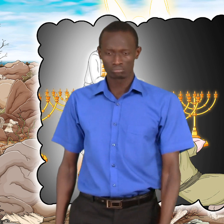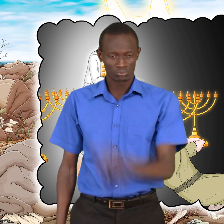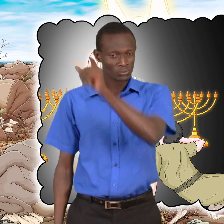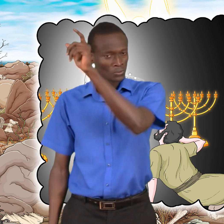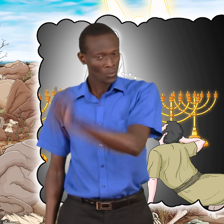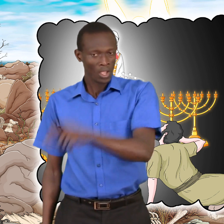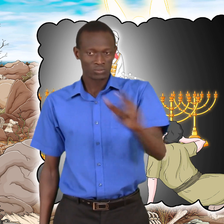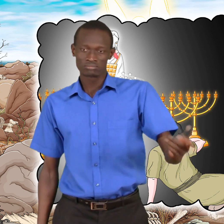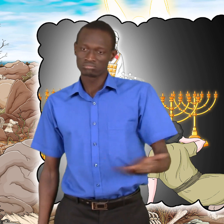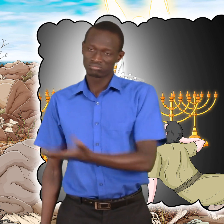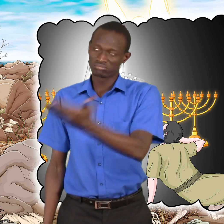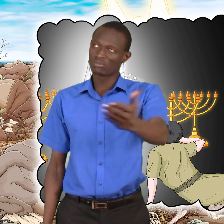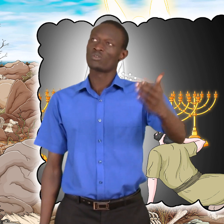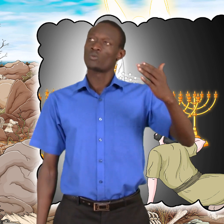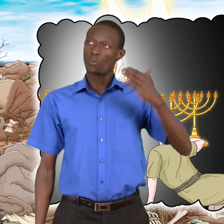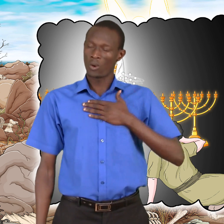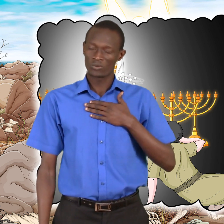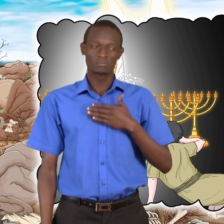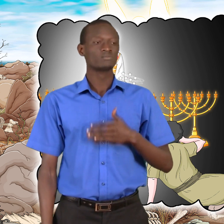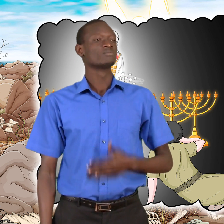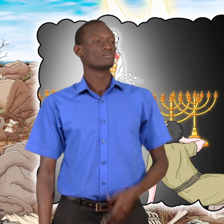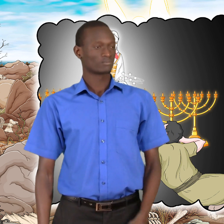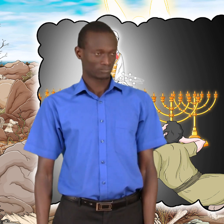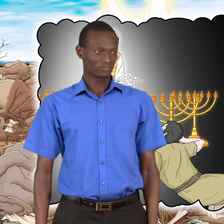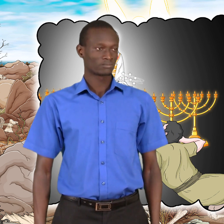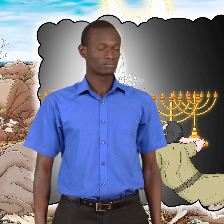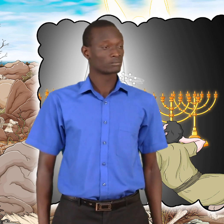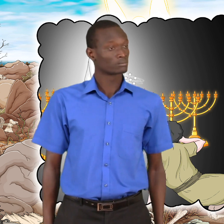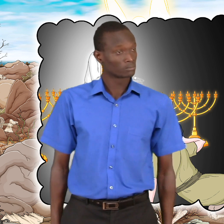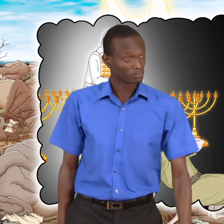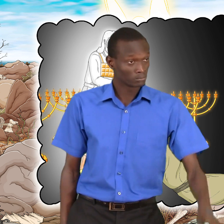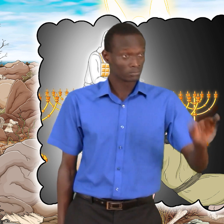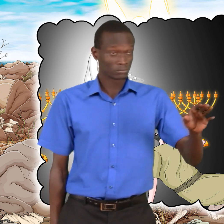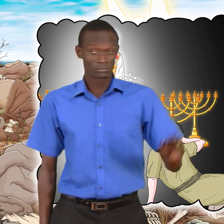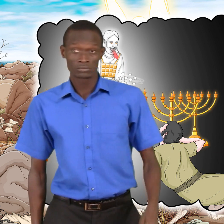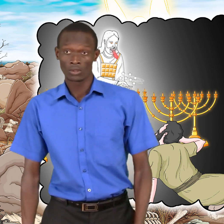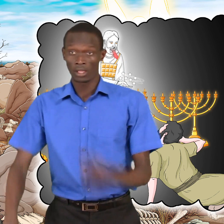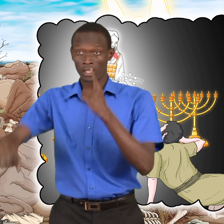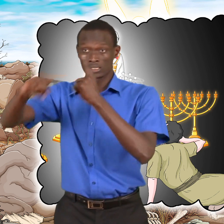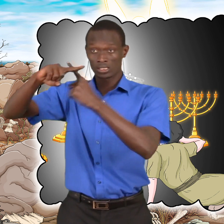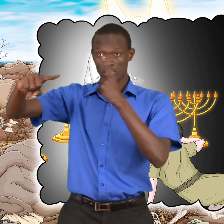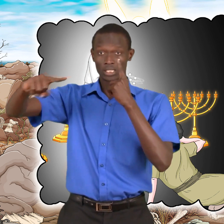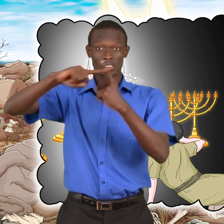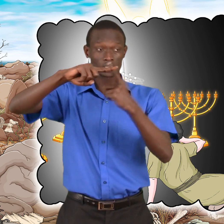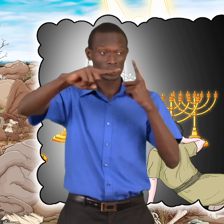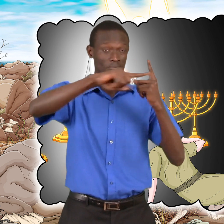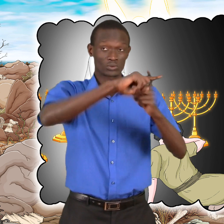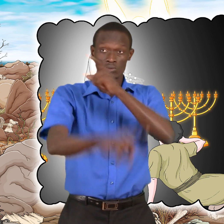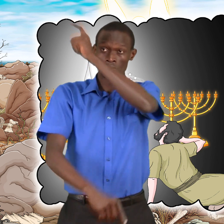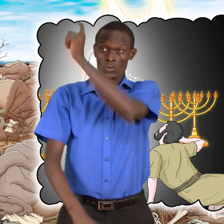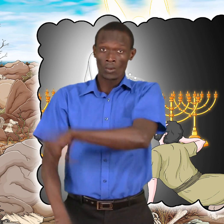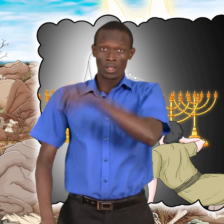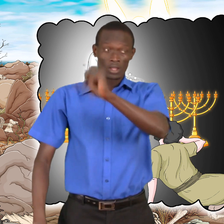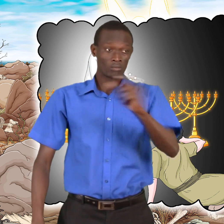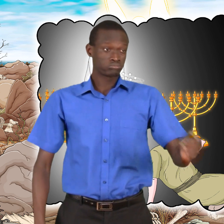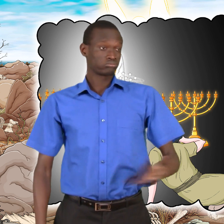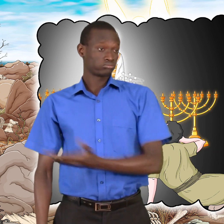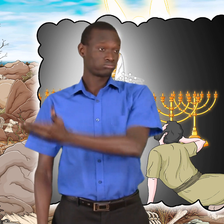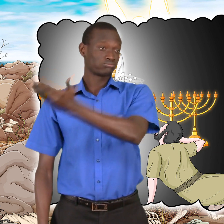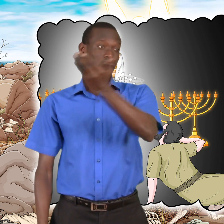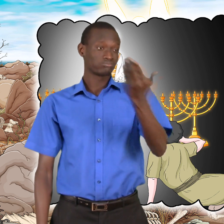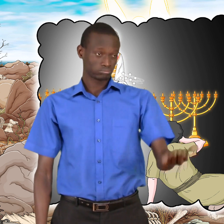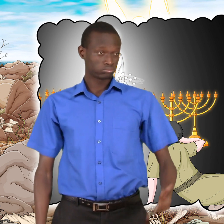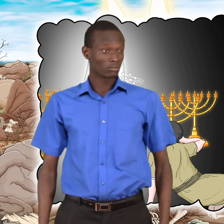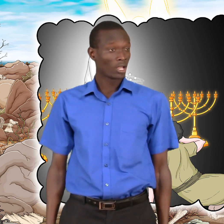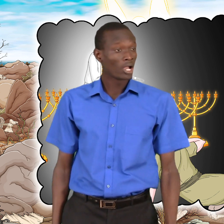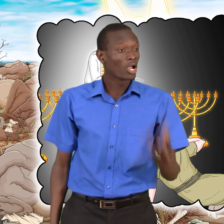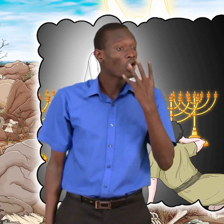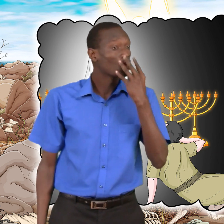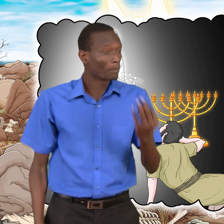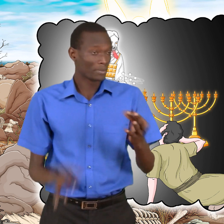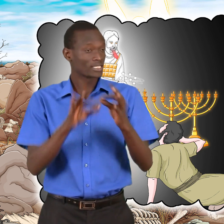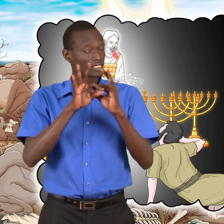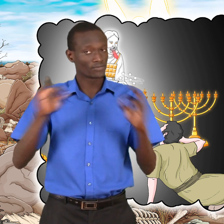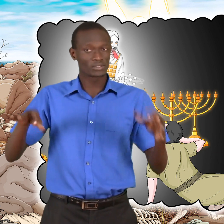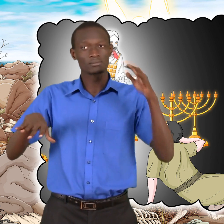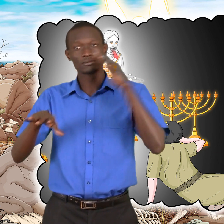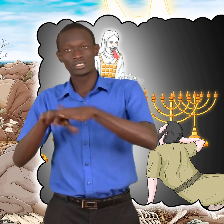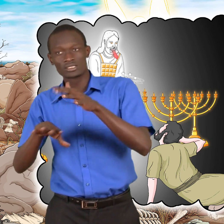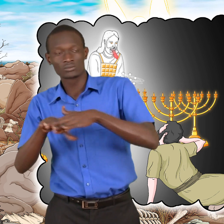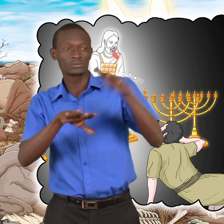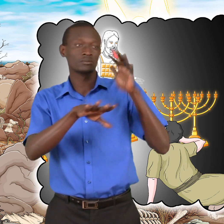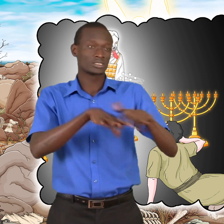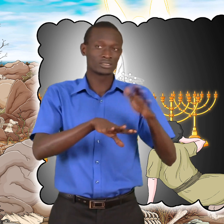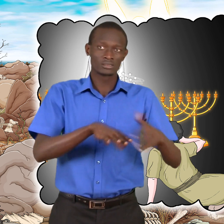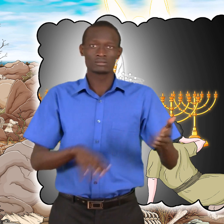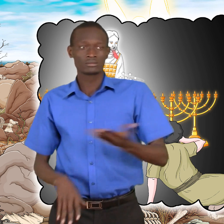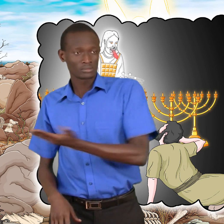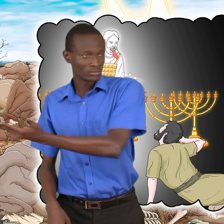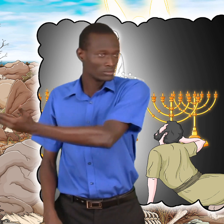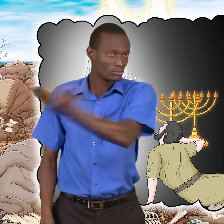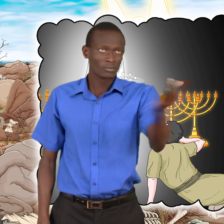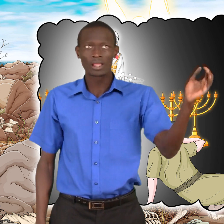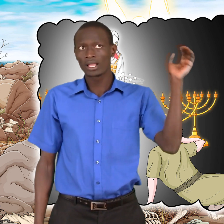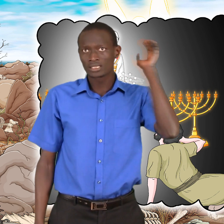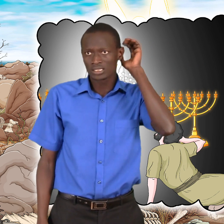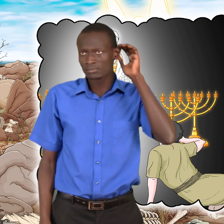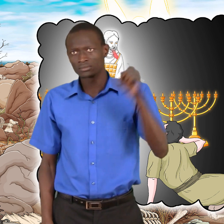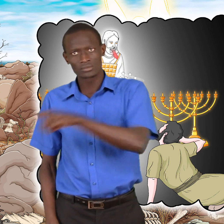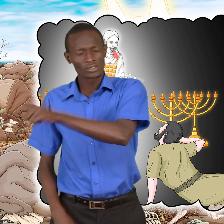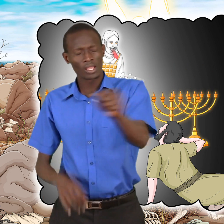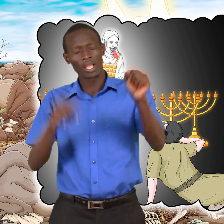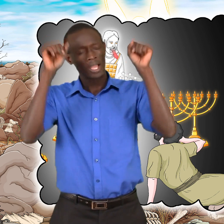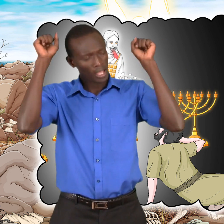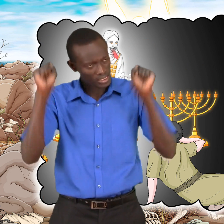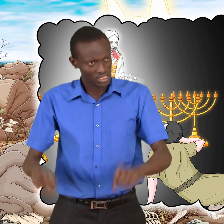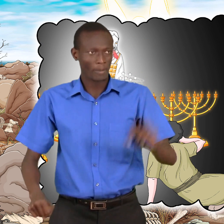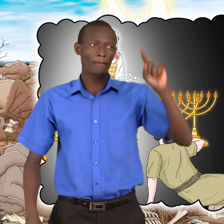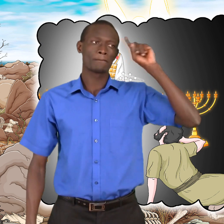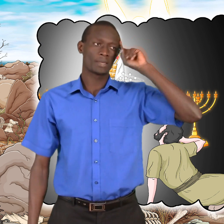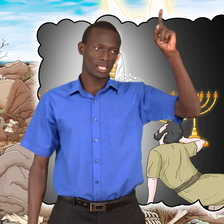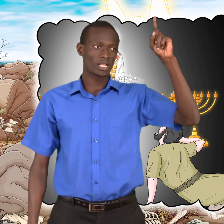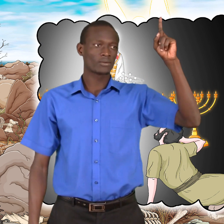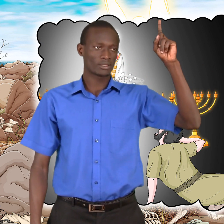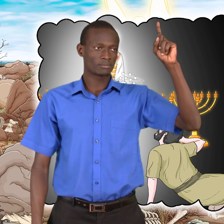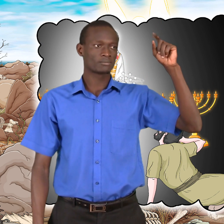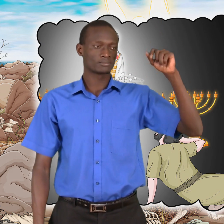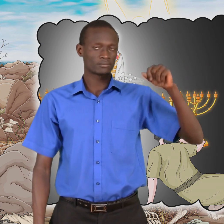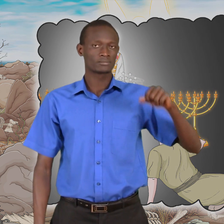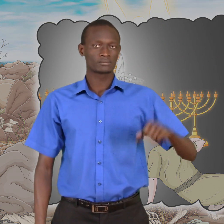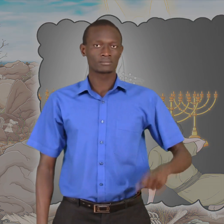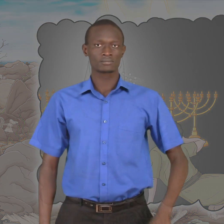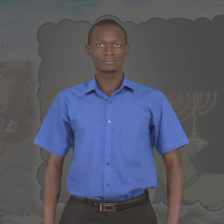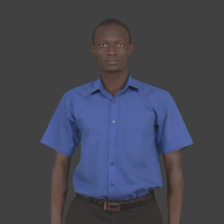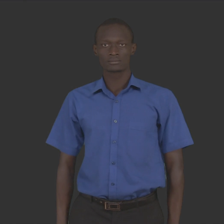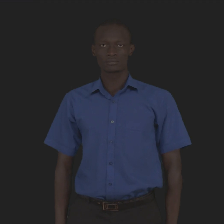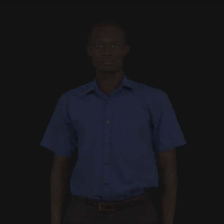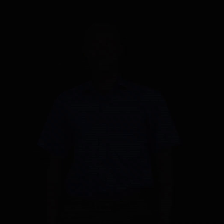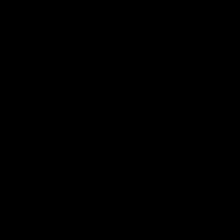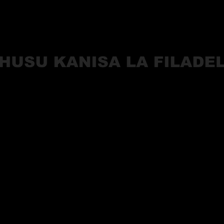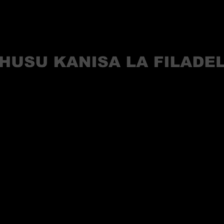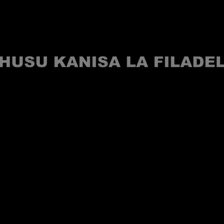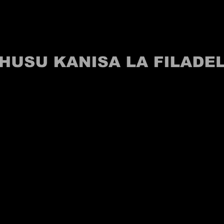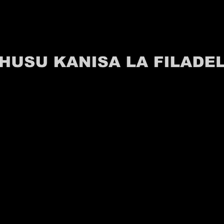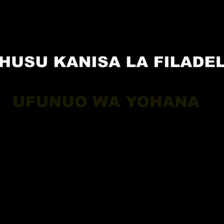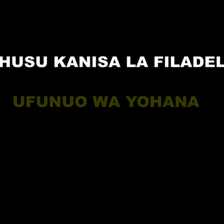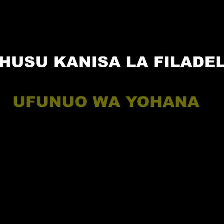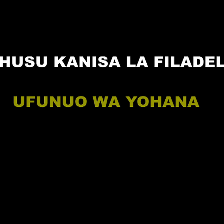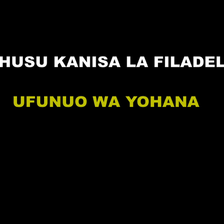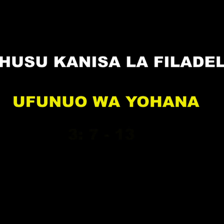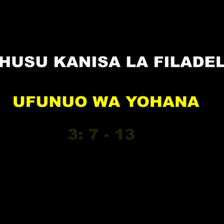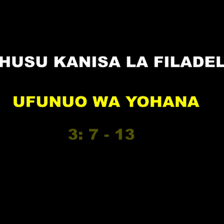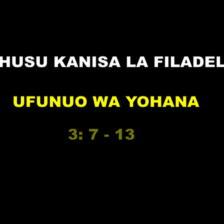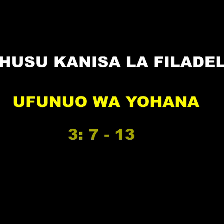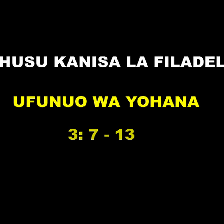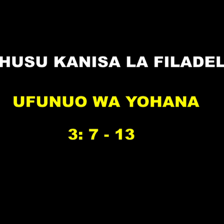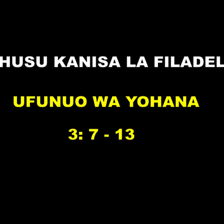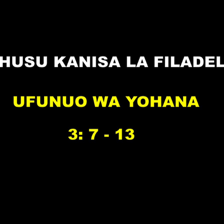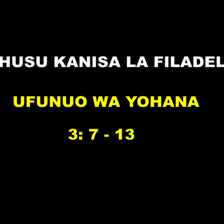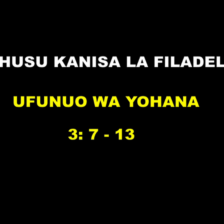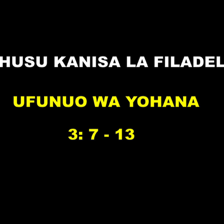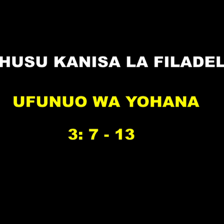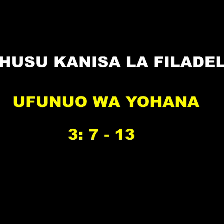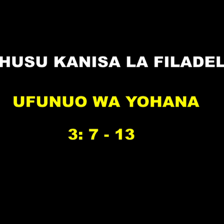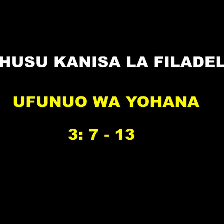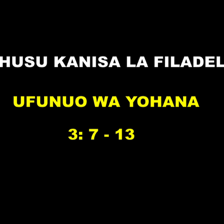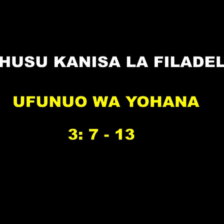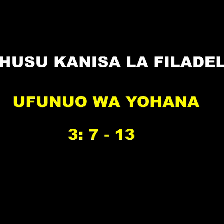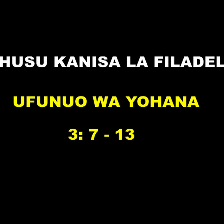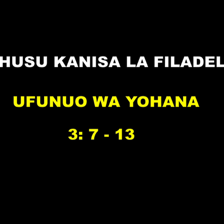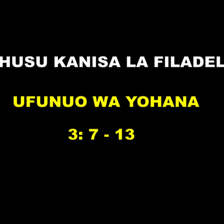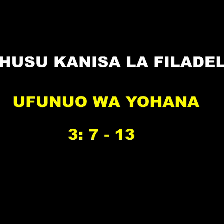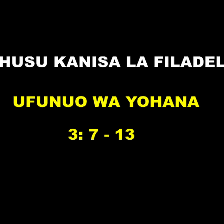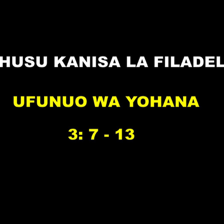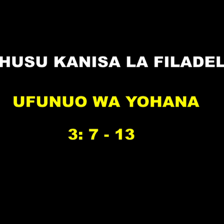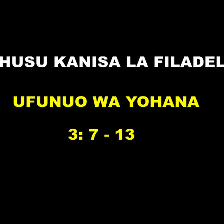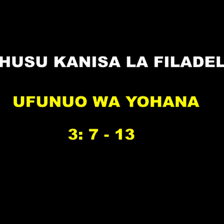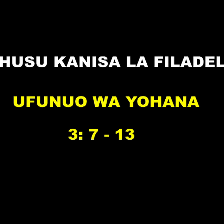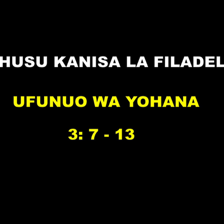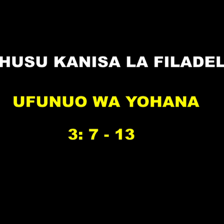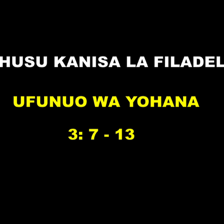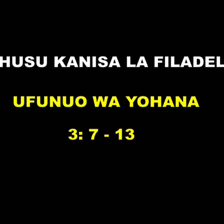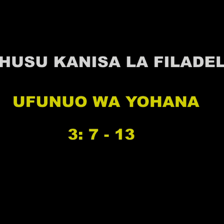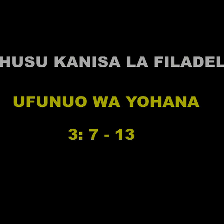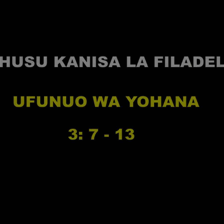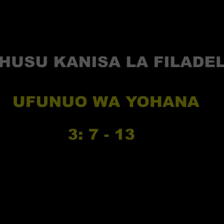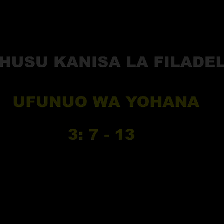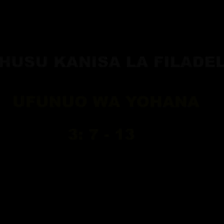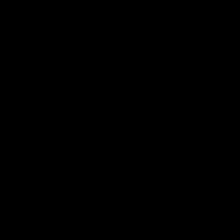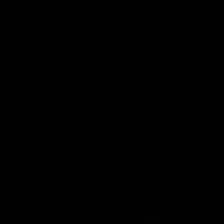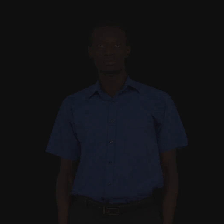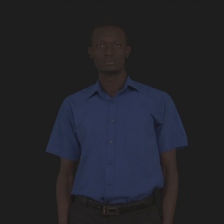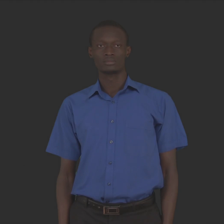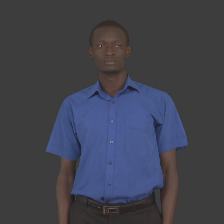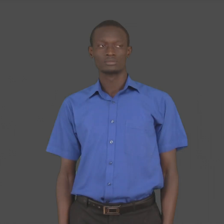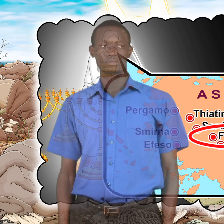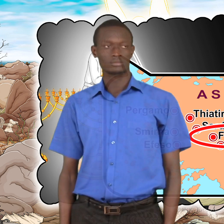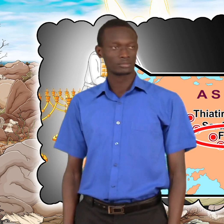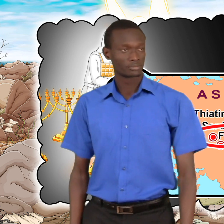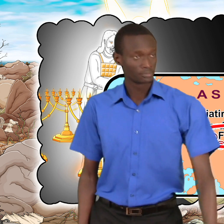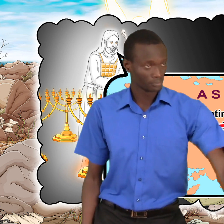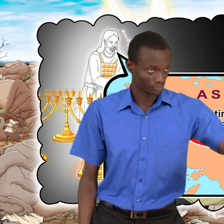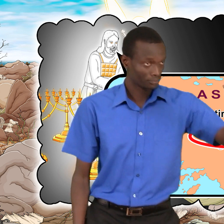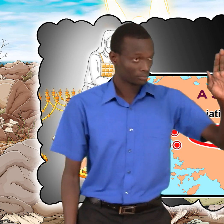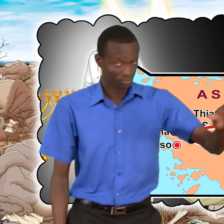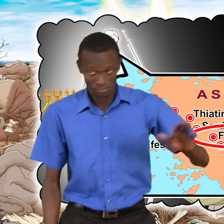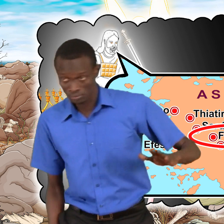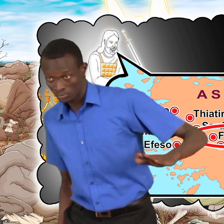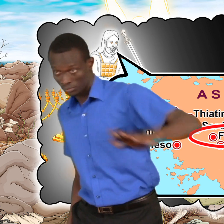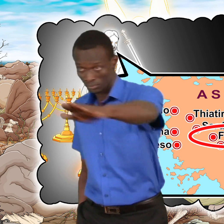He who has an ear, let him hear what the Spirit says to the churches.